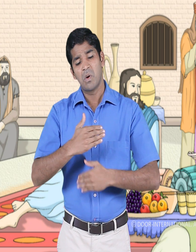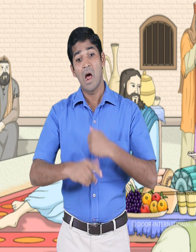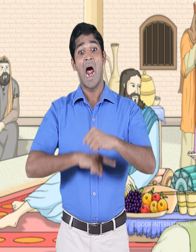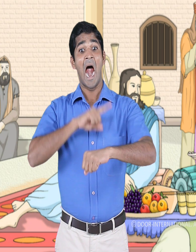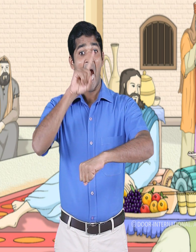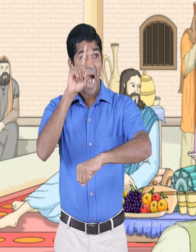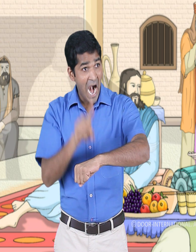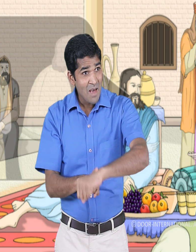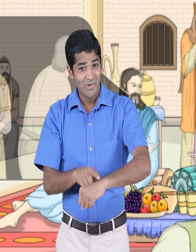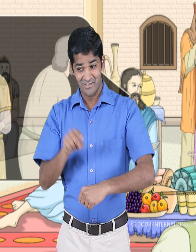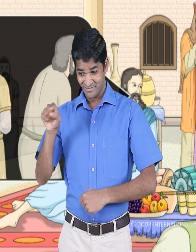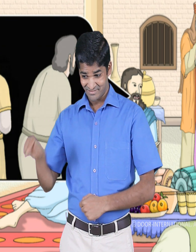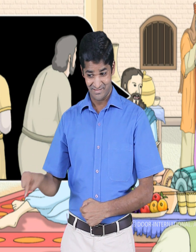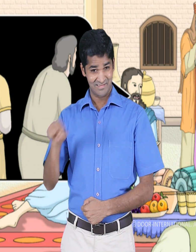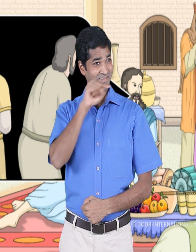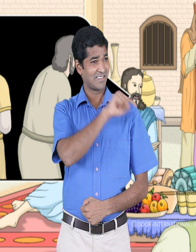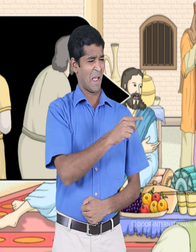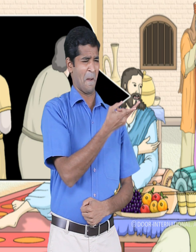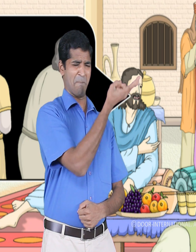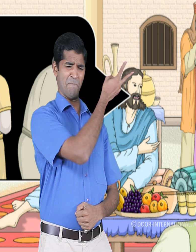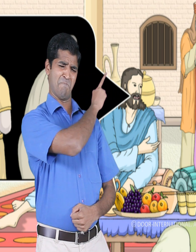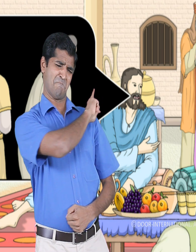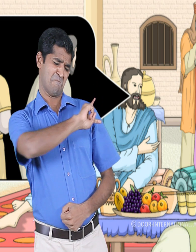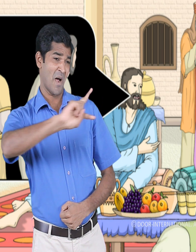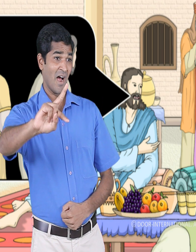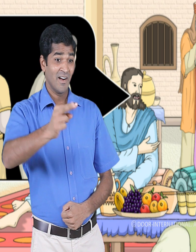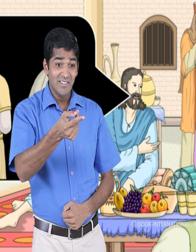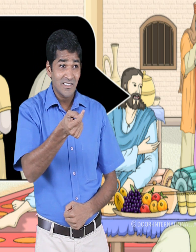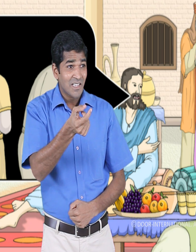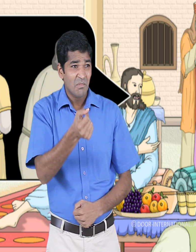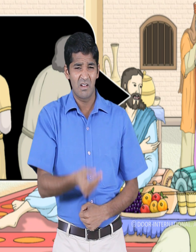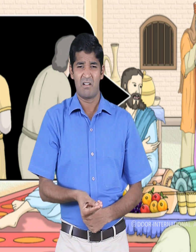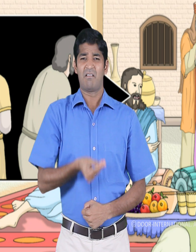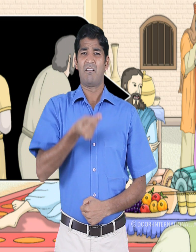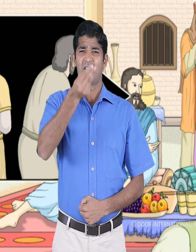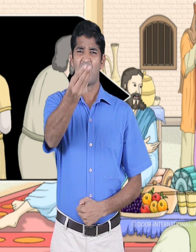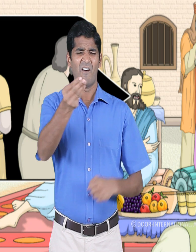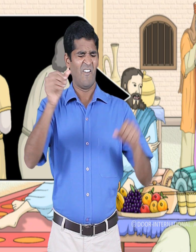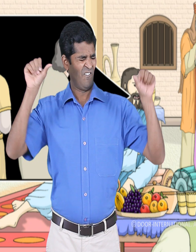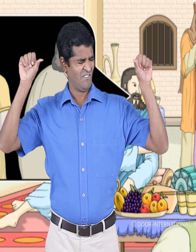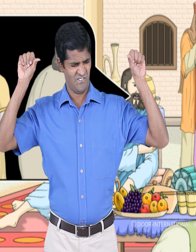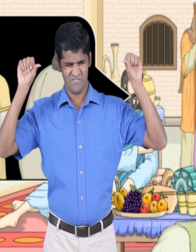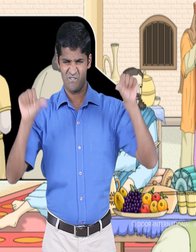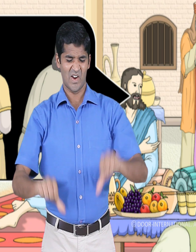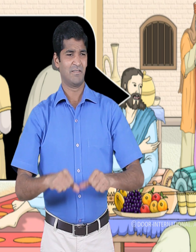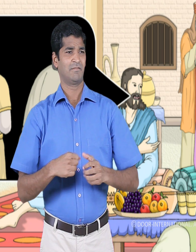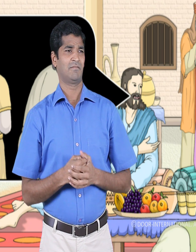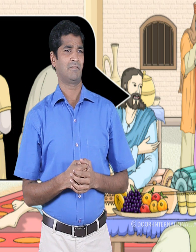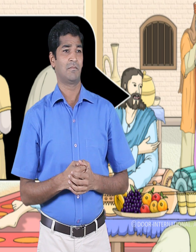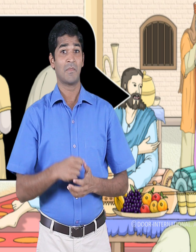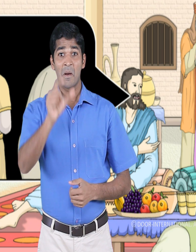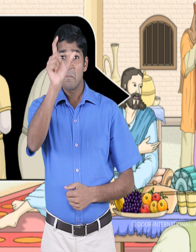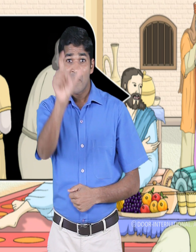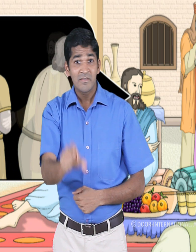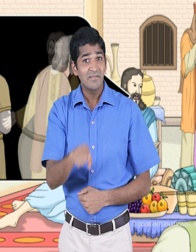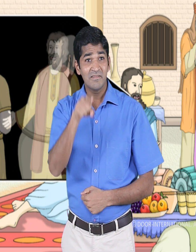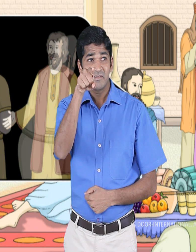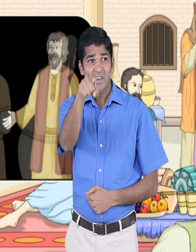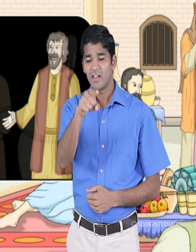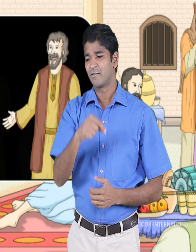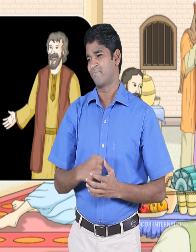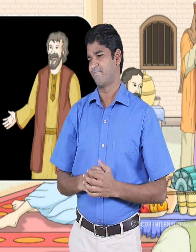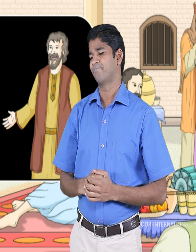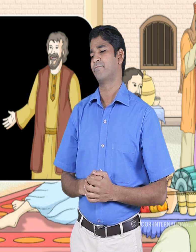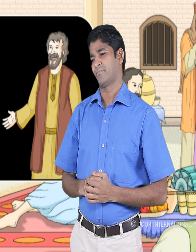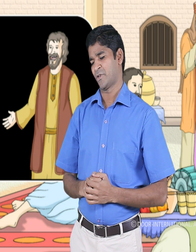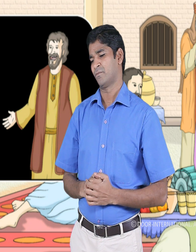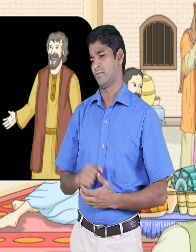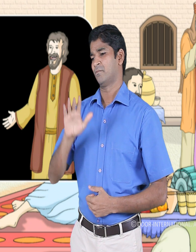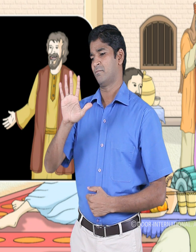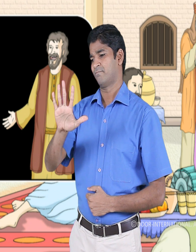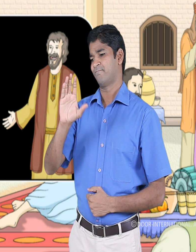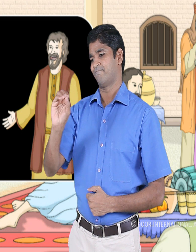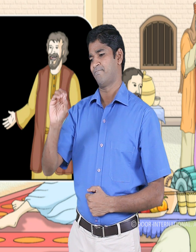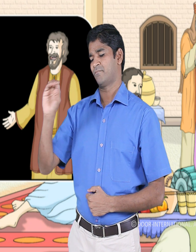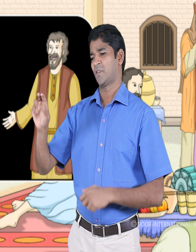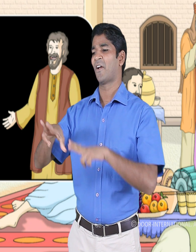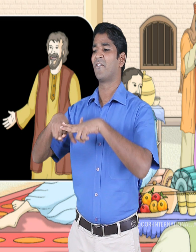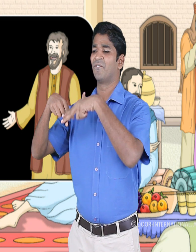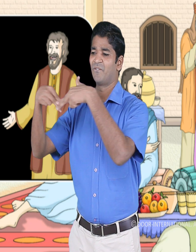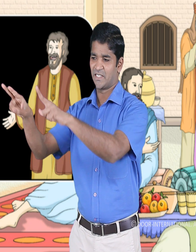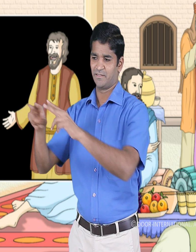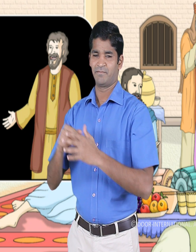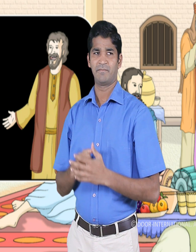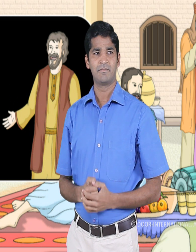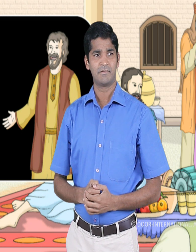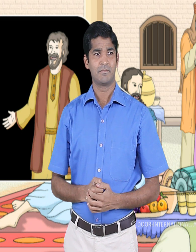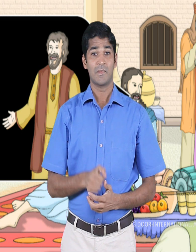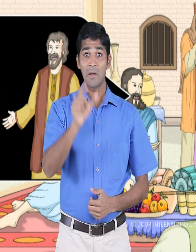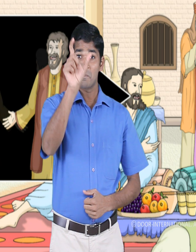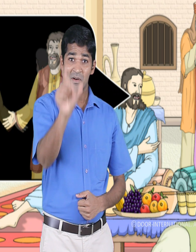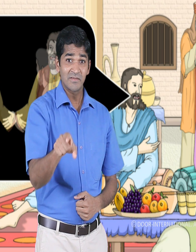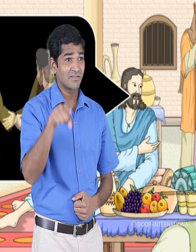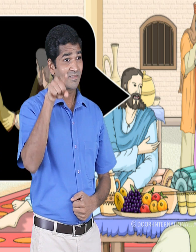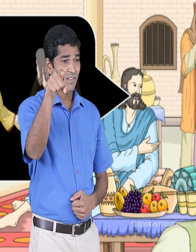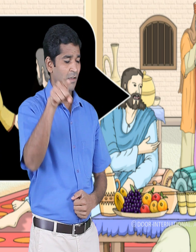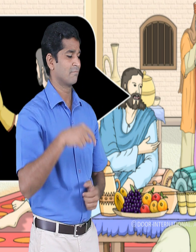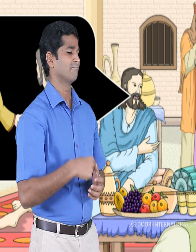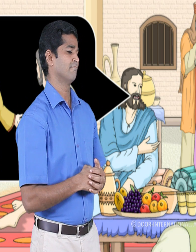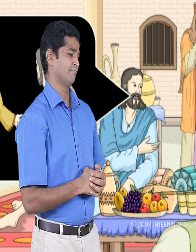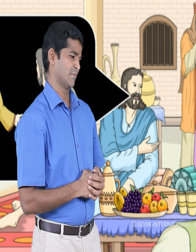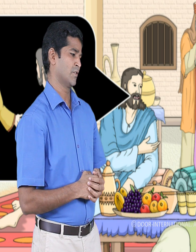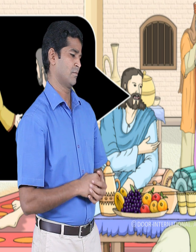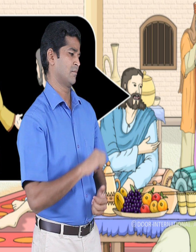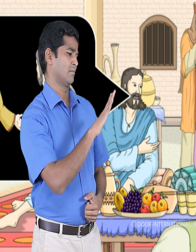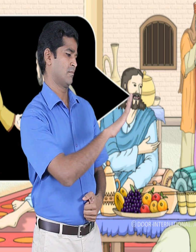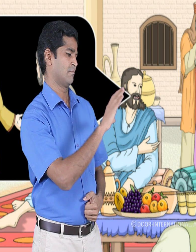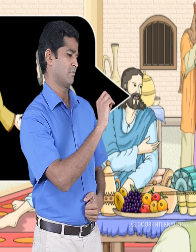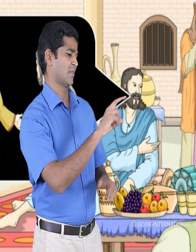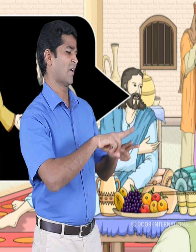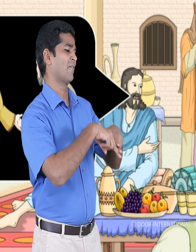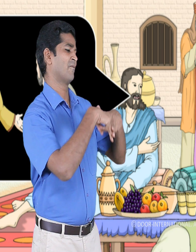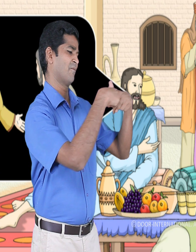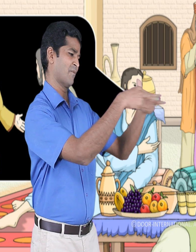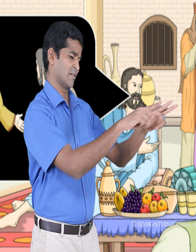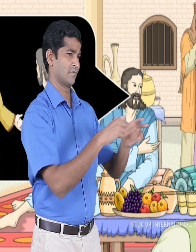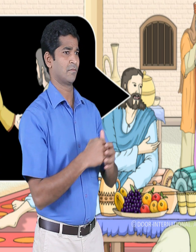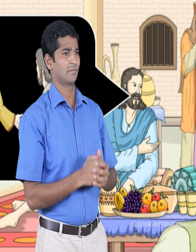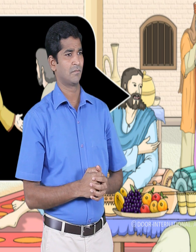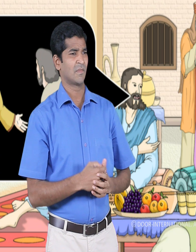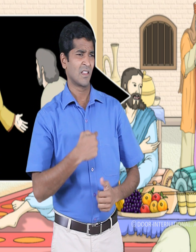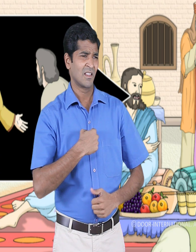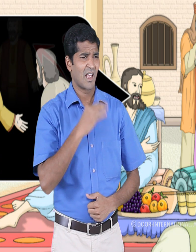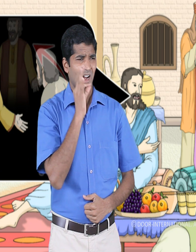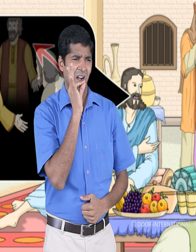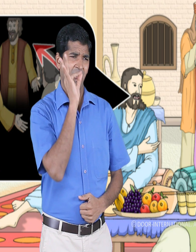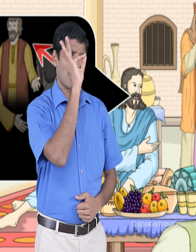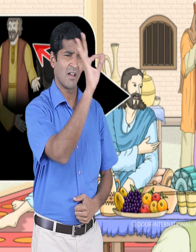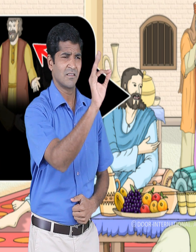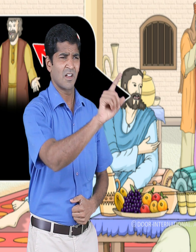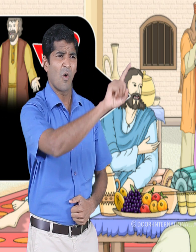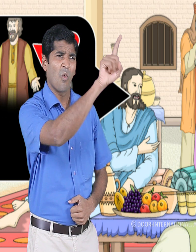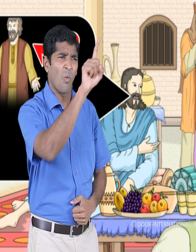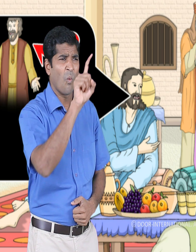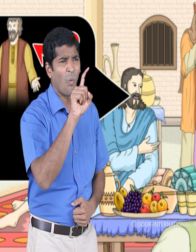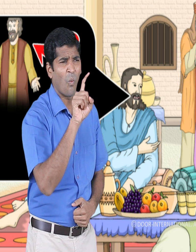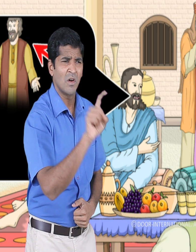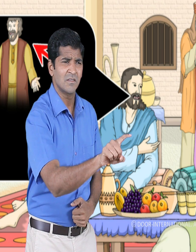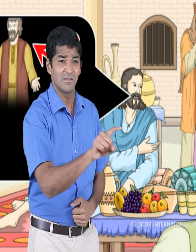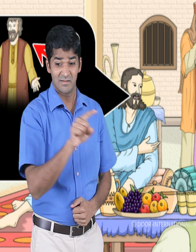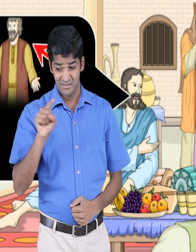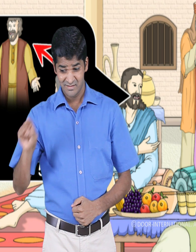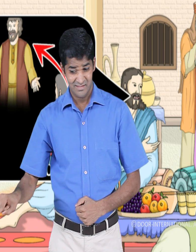When they were unable to repay him, he forgave both of them.